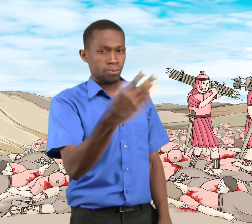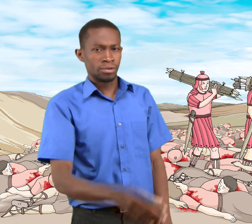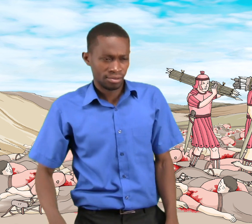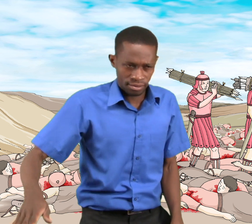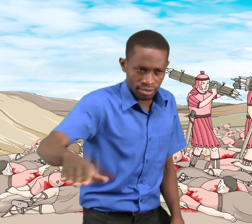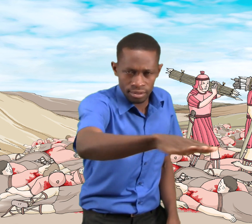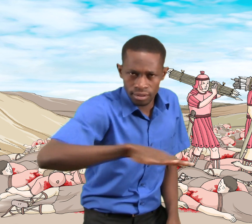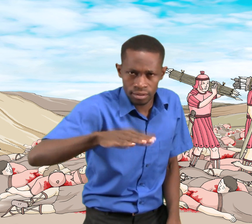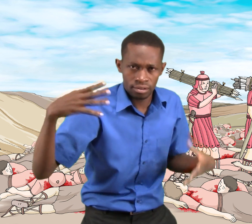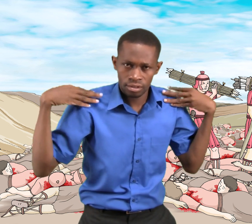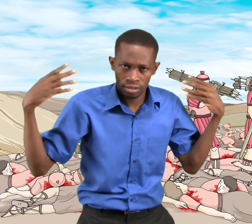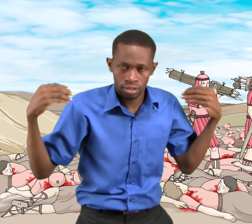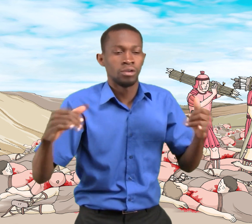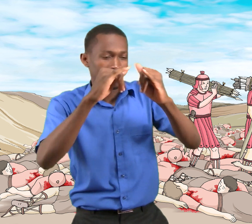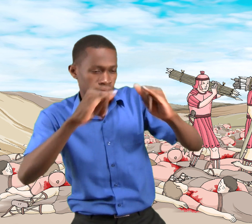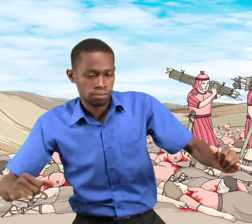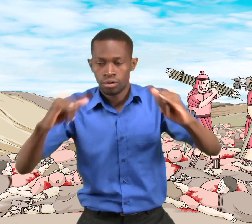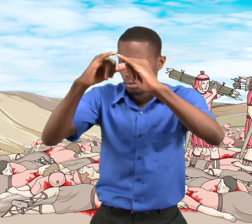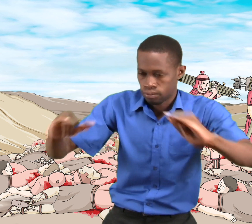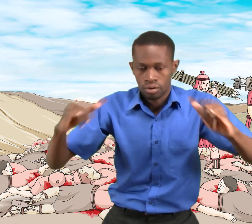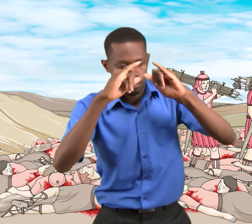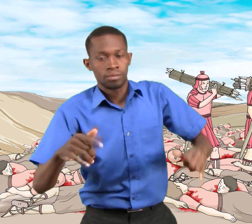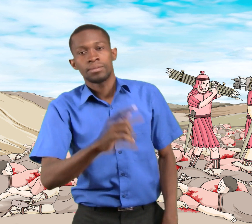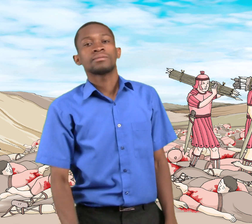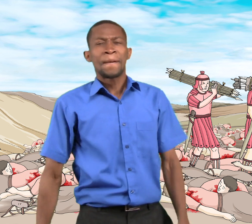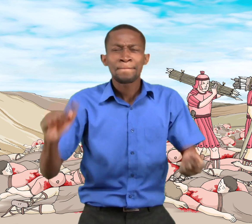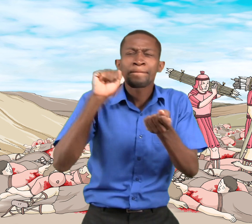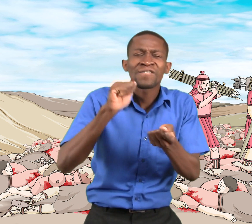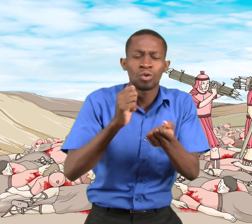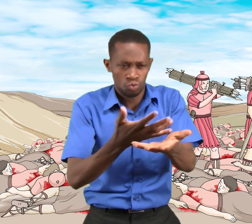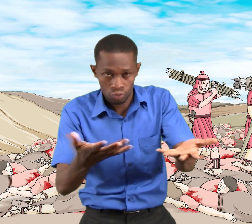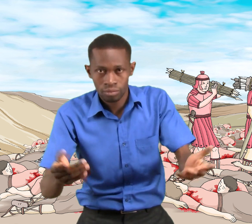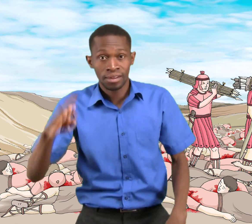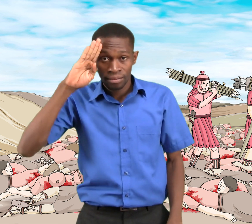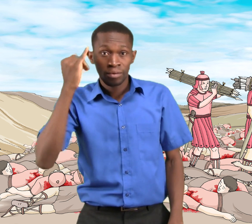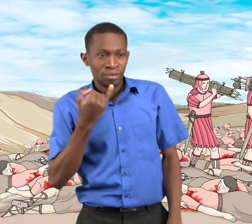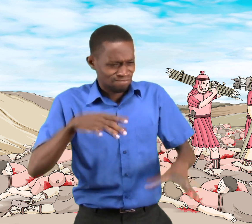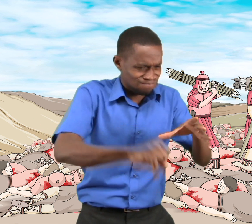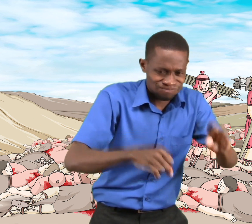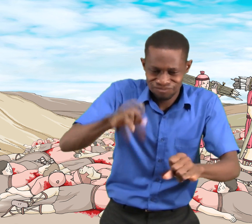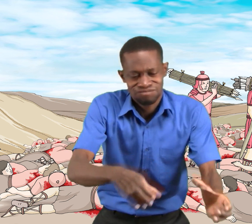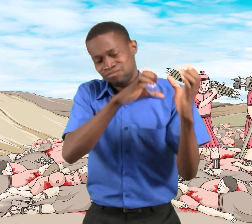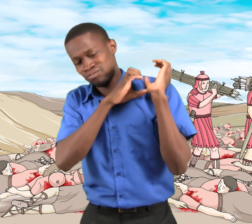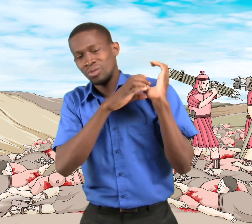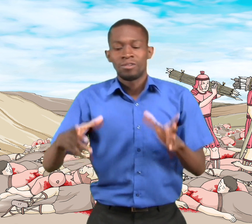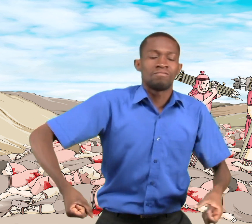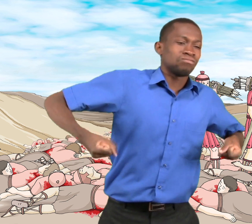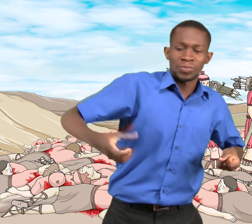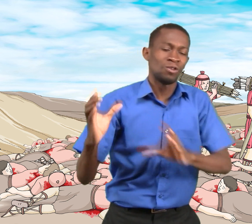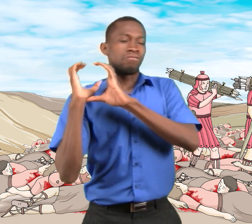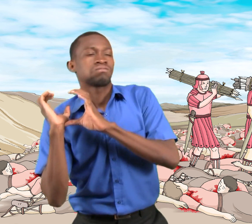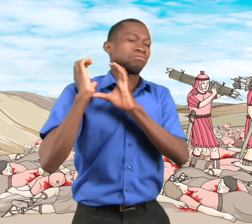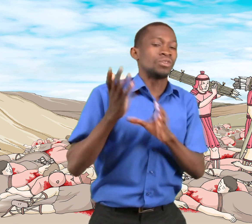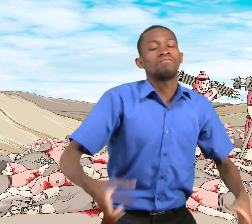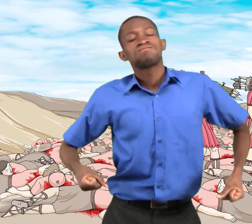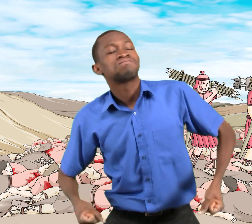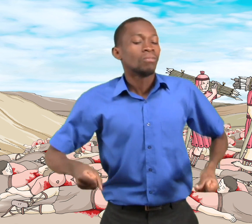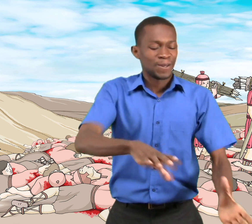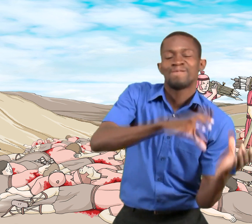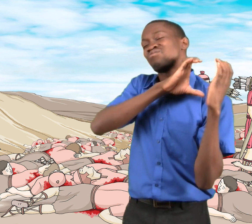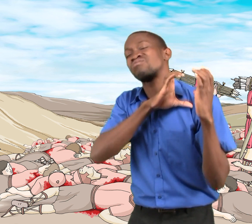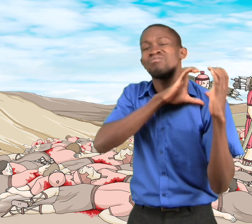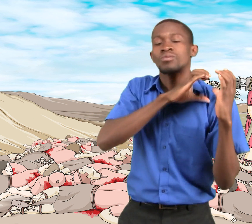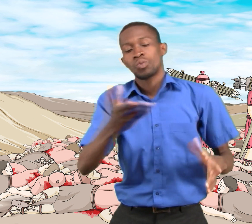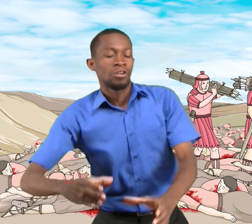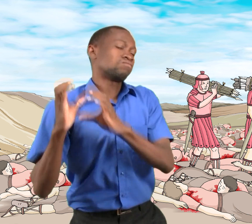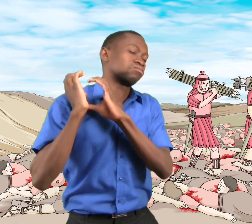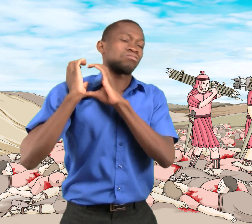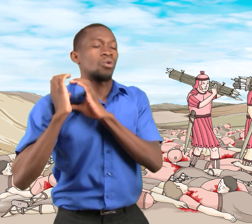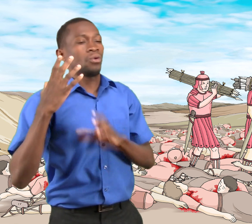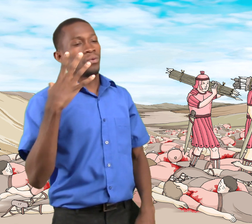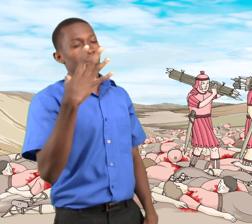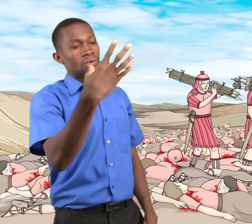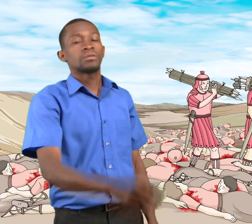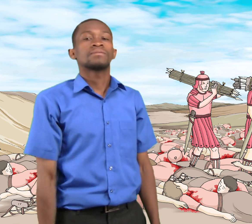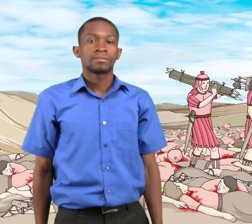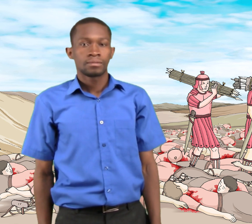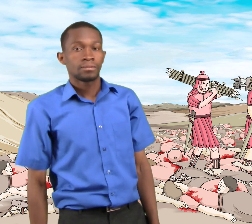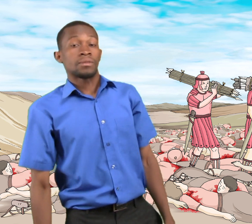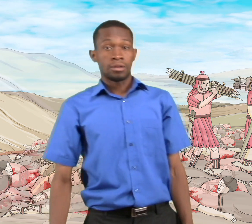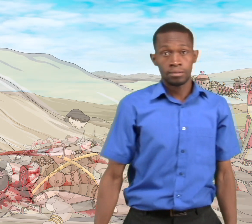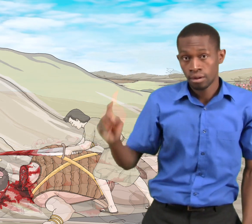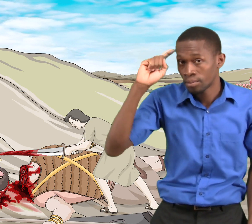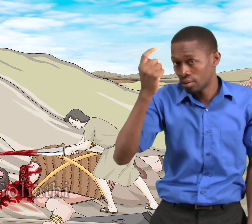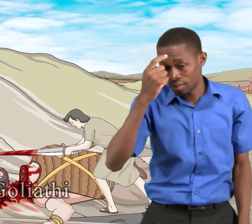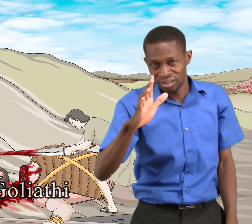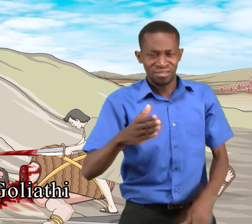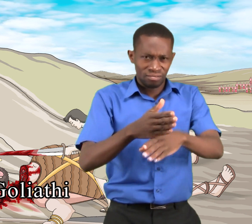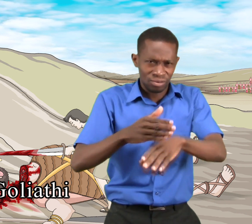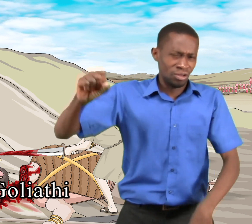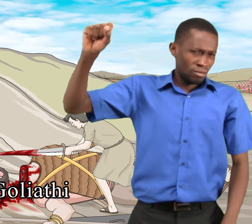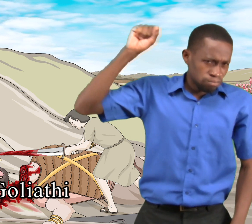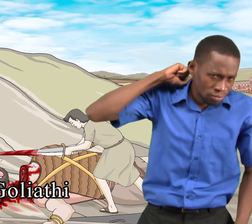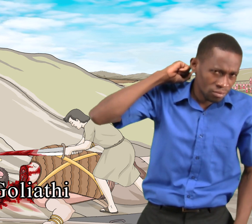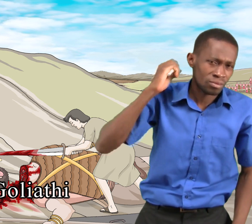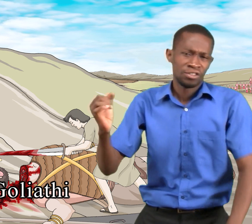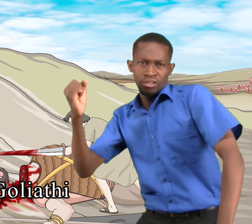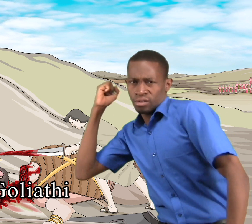David took the head of the Philistine and brought it to Jerusalem, and he put Goliath’s weapons in his own tent.